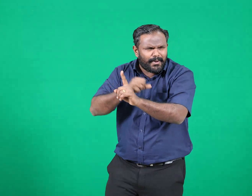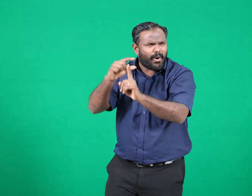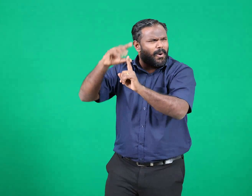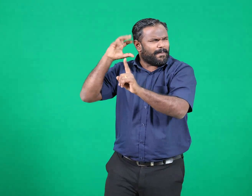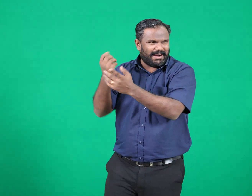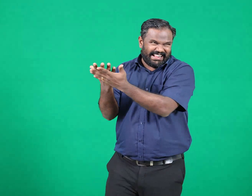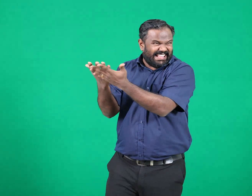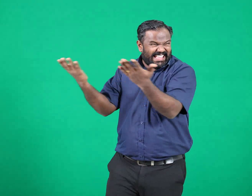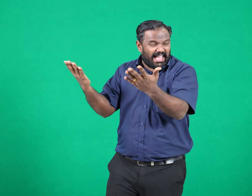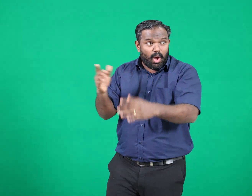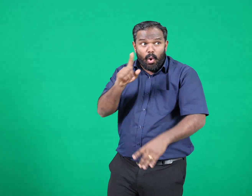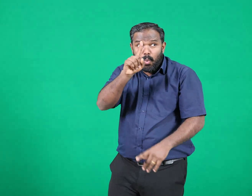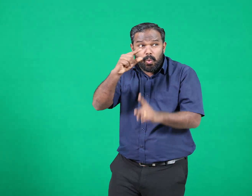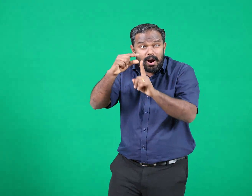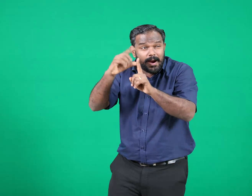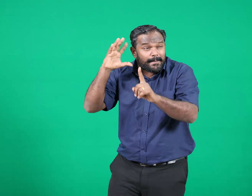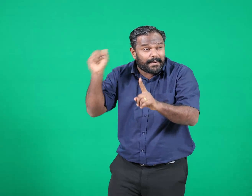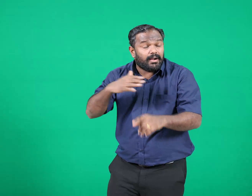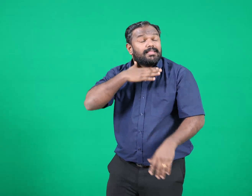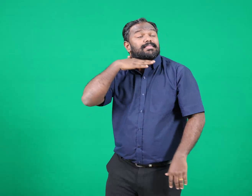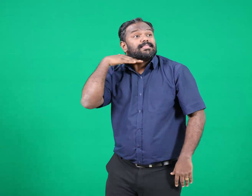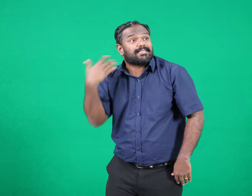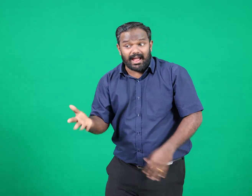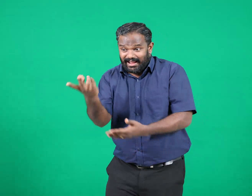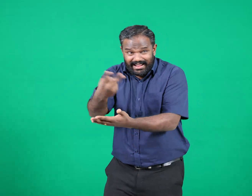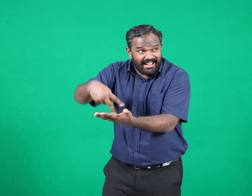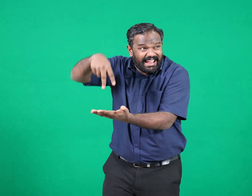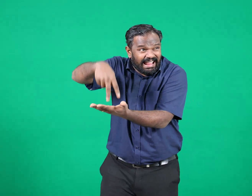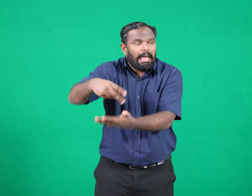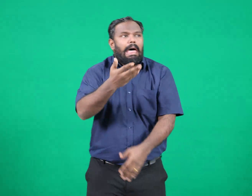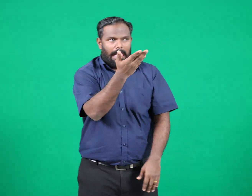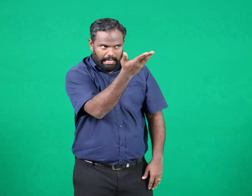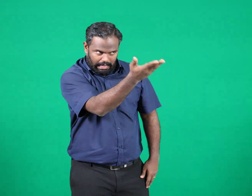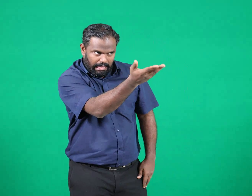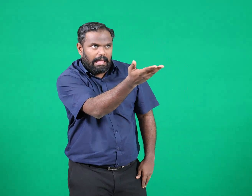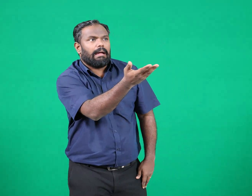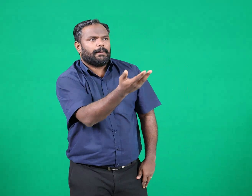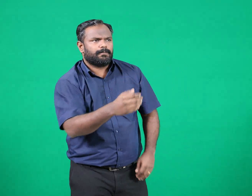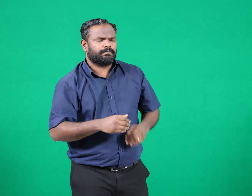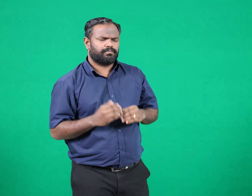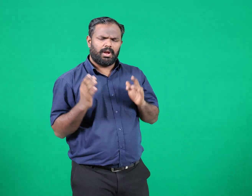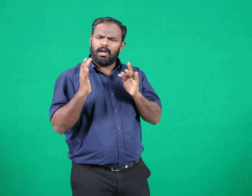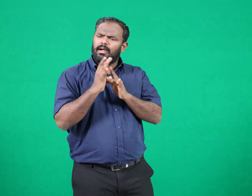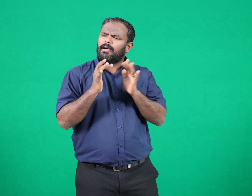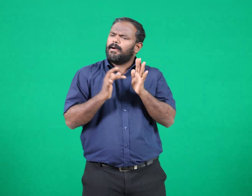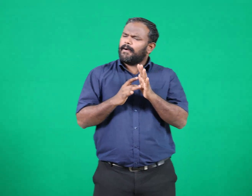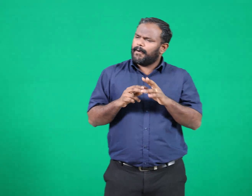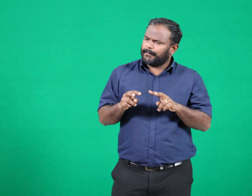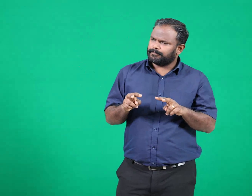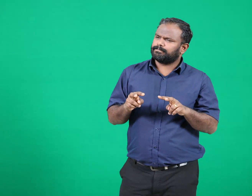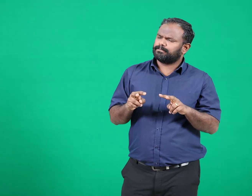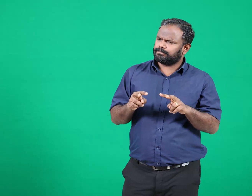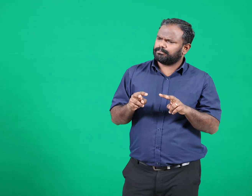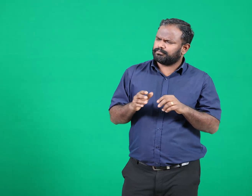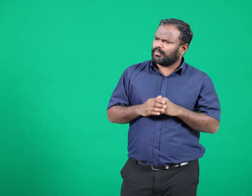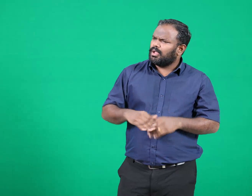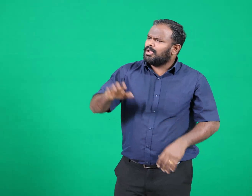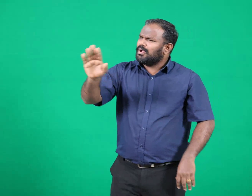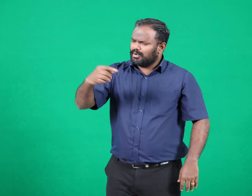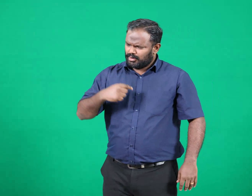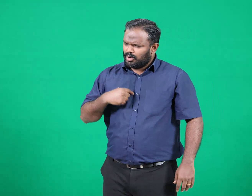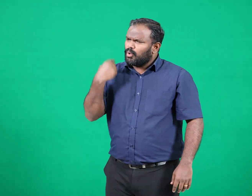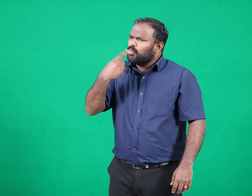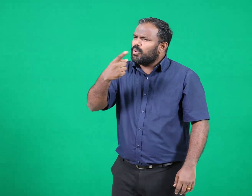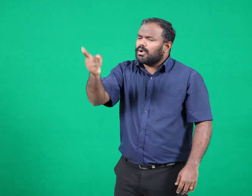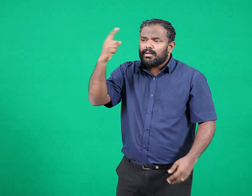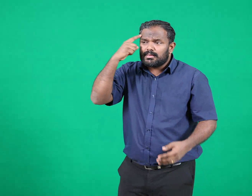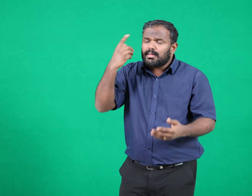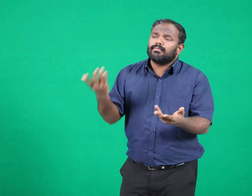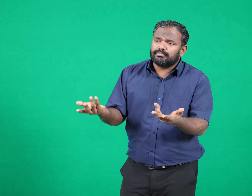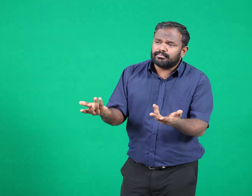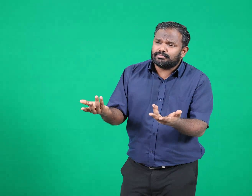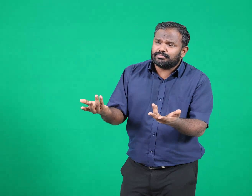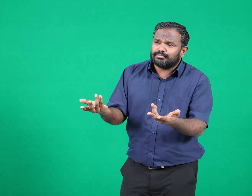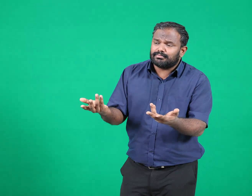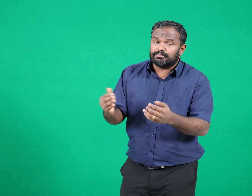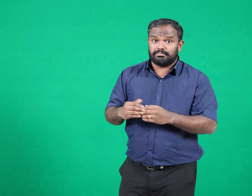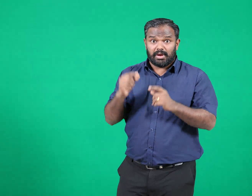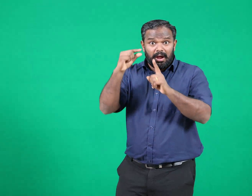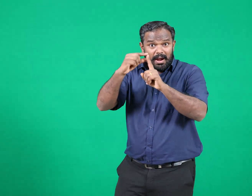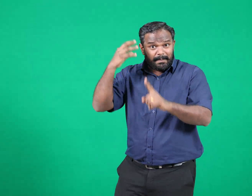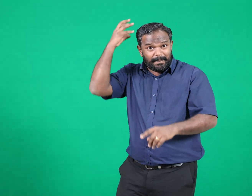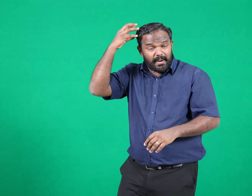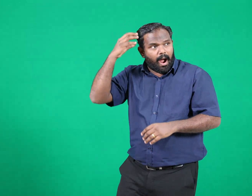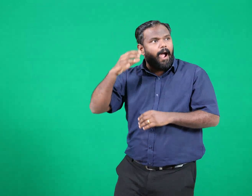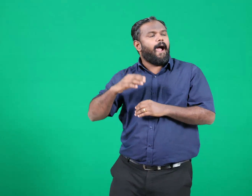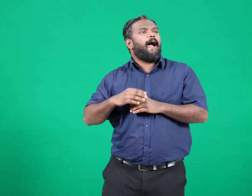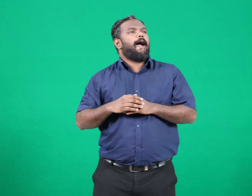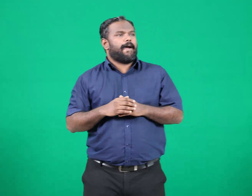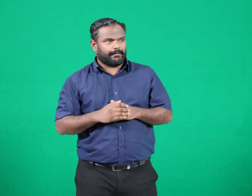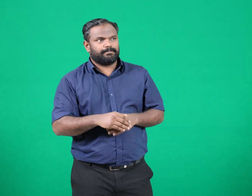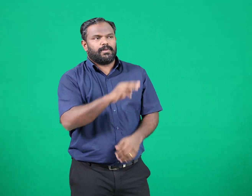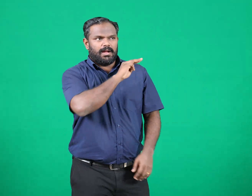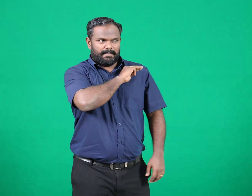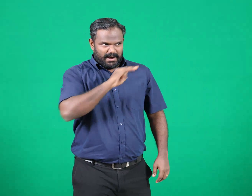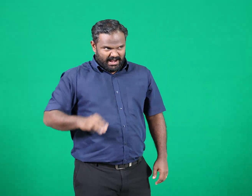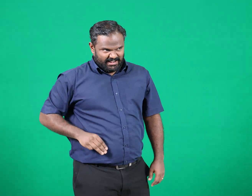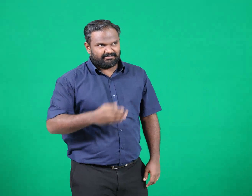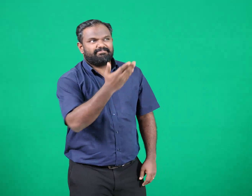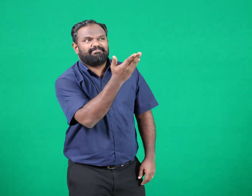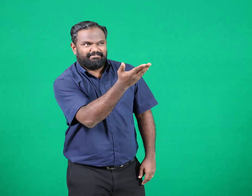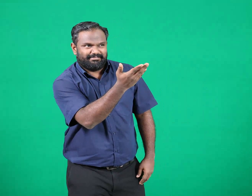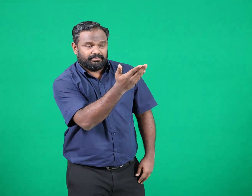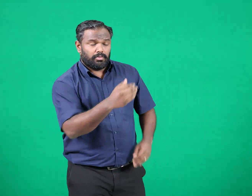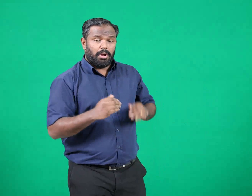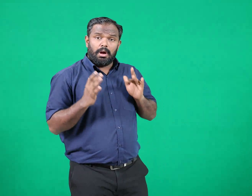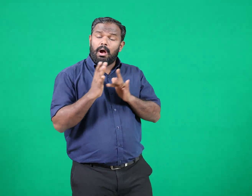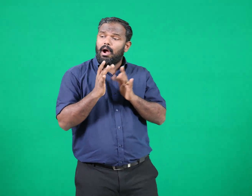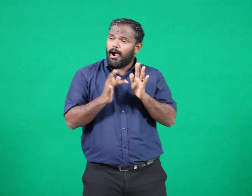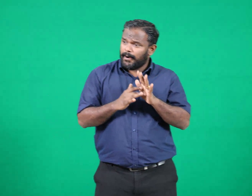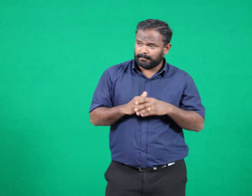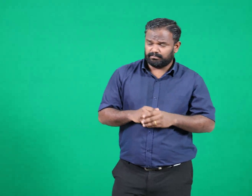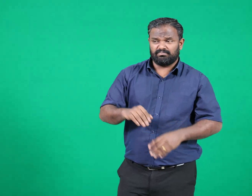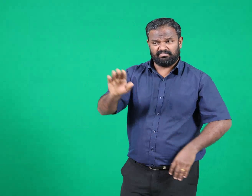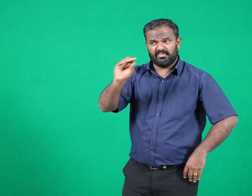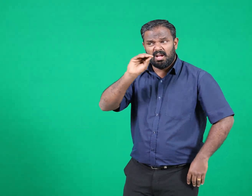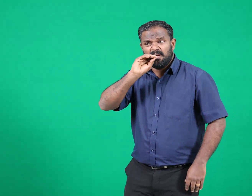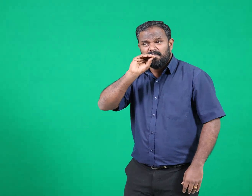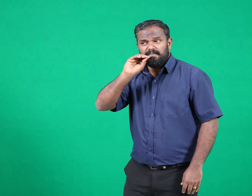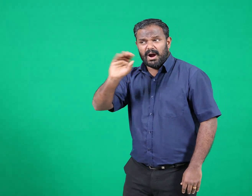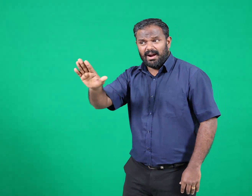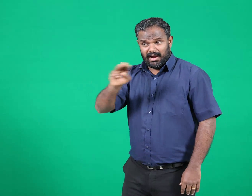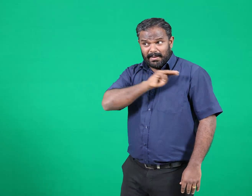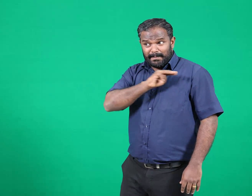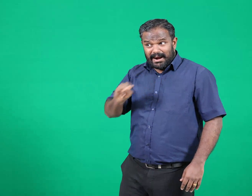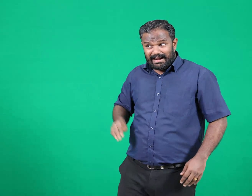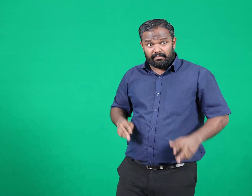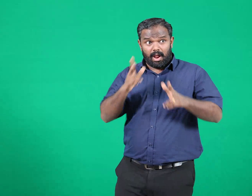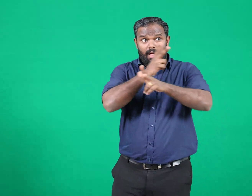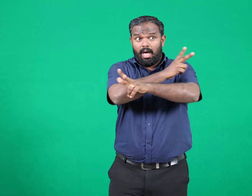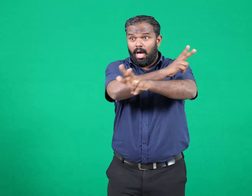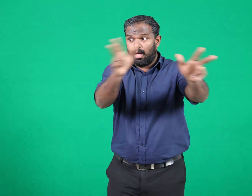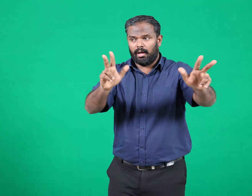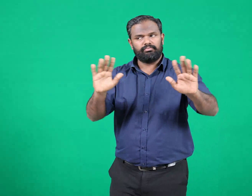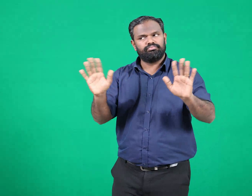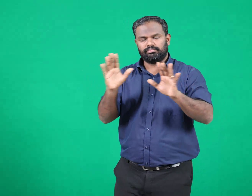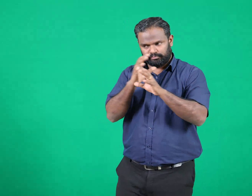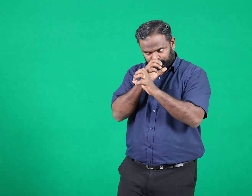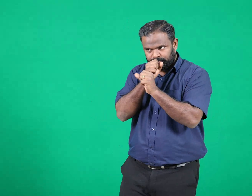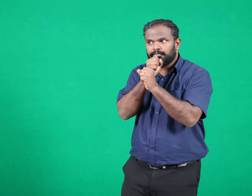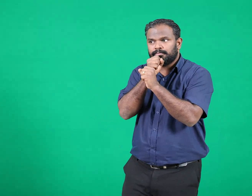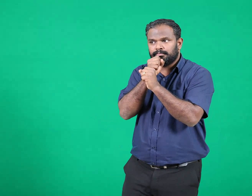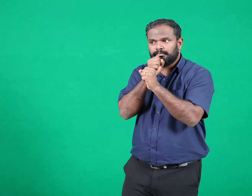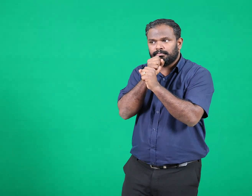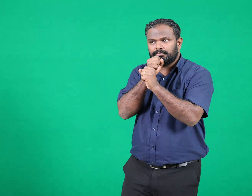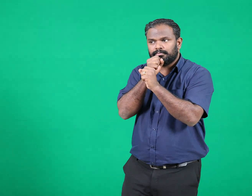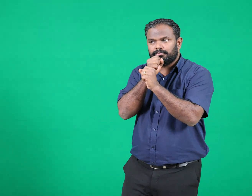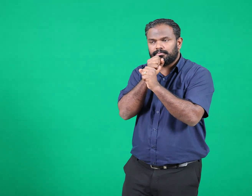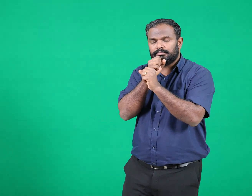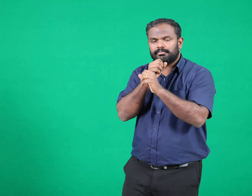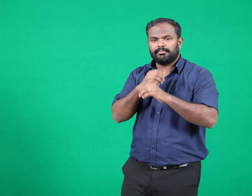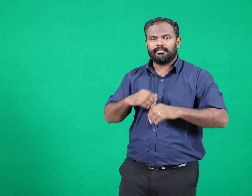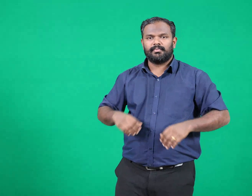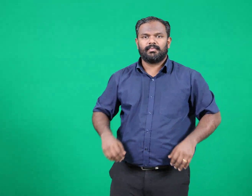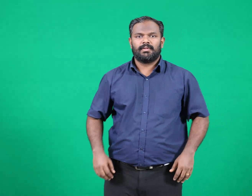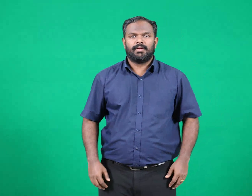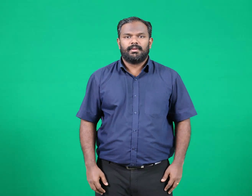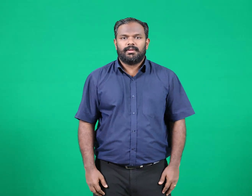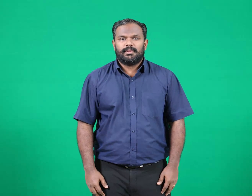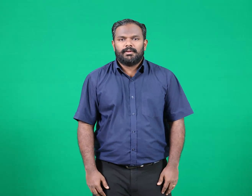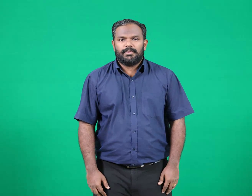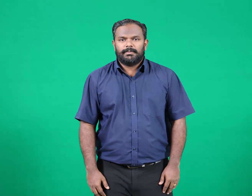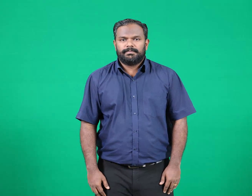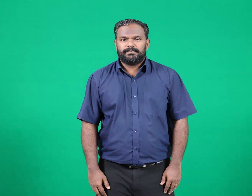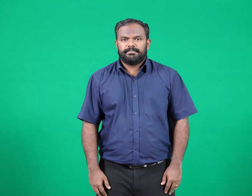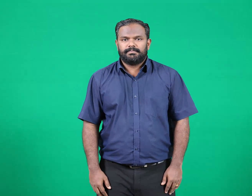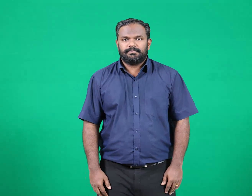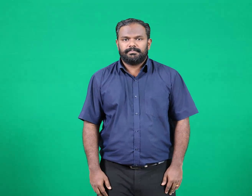Jesus asked. " Who do you say I am?" Peter answered, "The Christ of God." Jesus strictly warned them not to tell this to anyone.